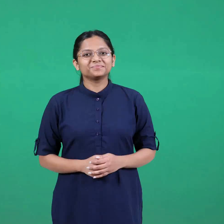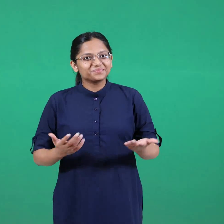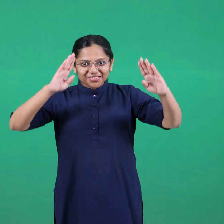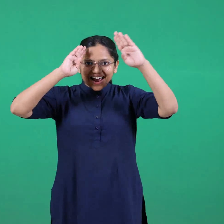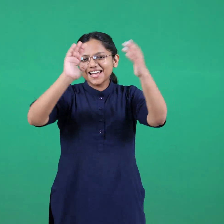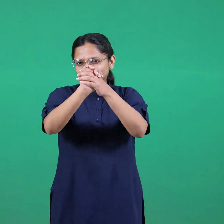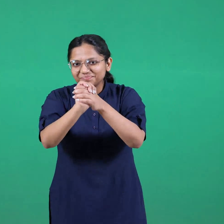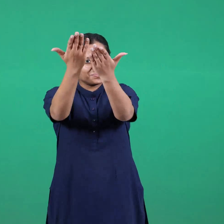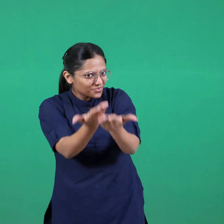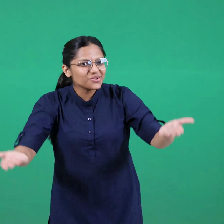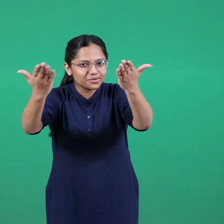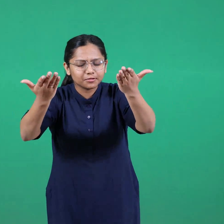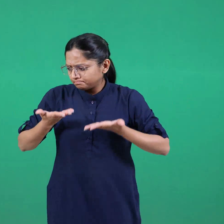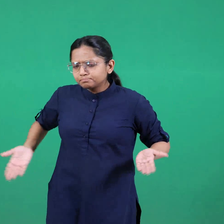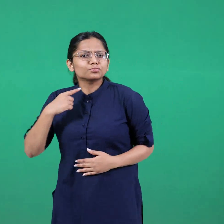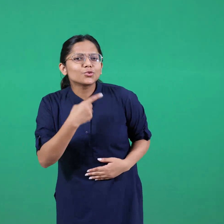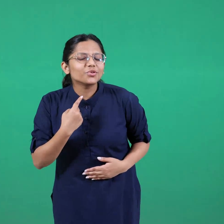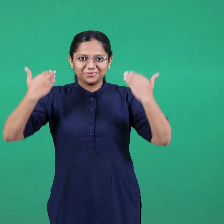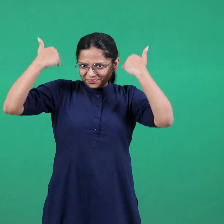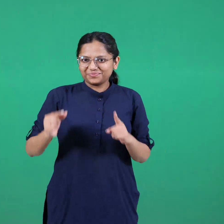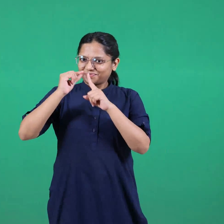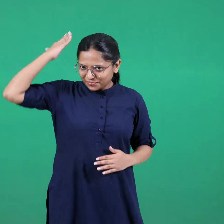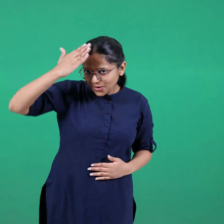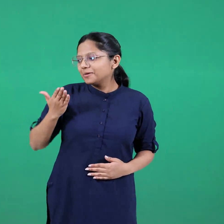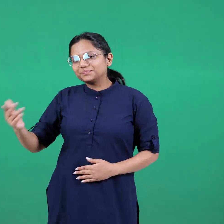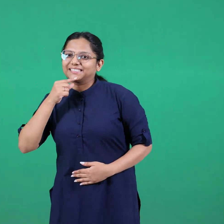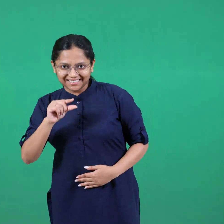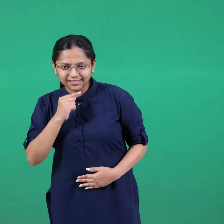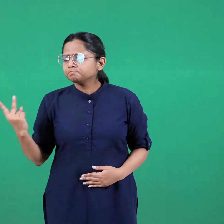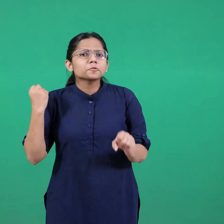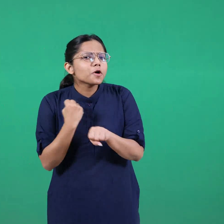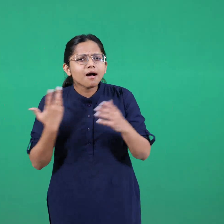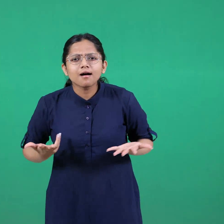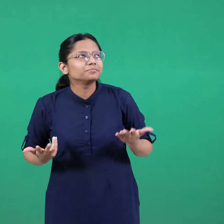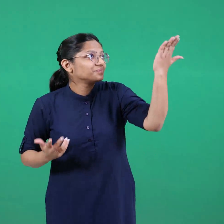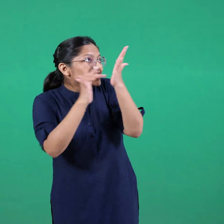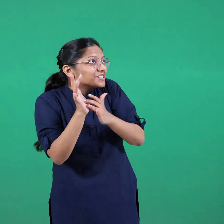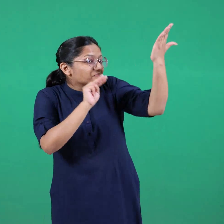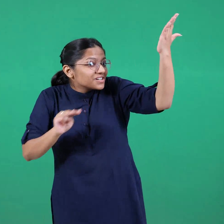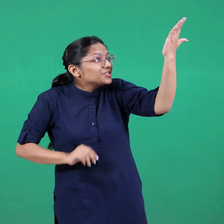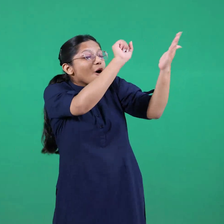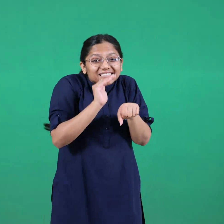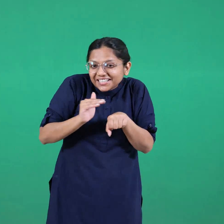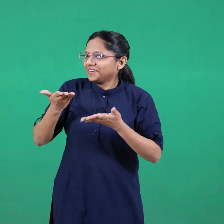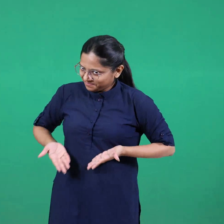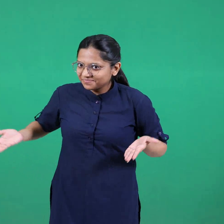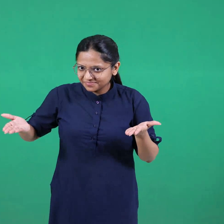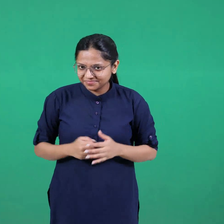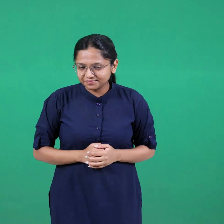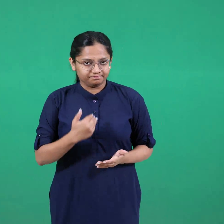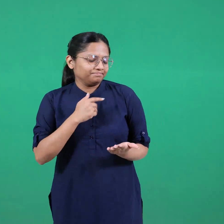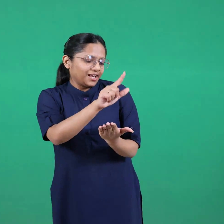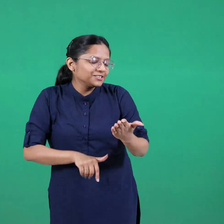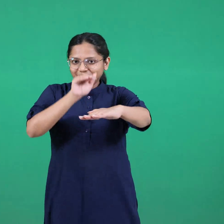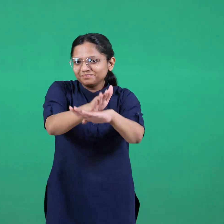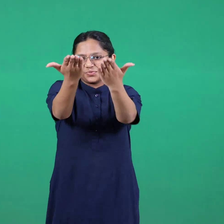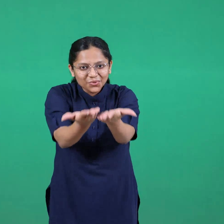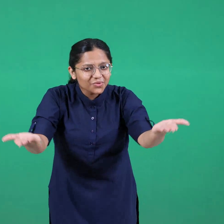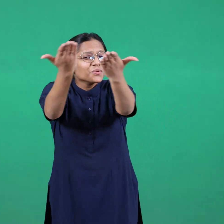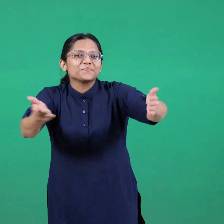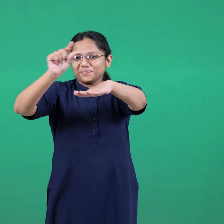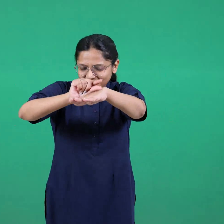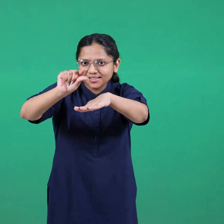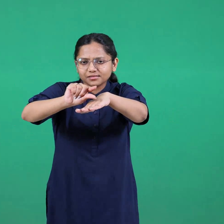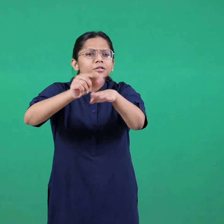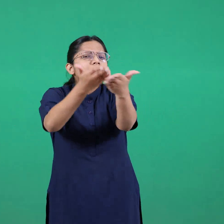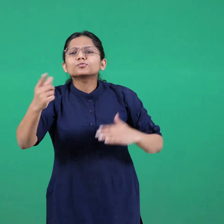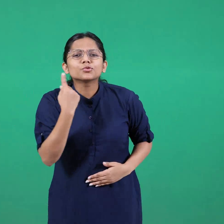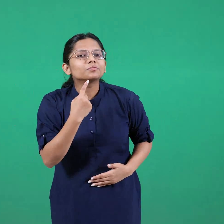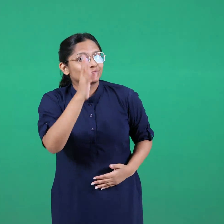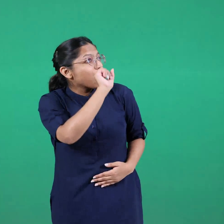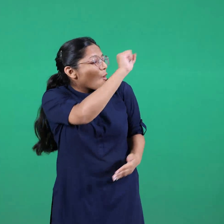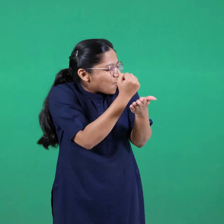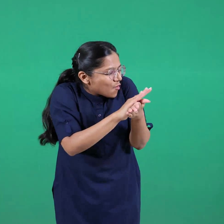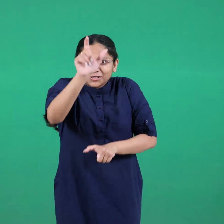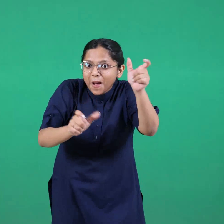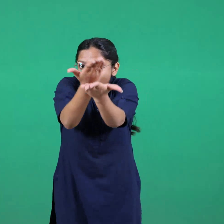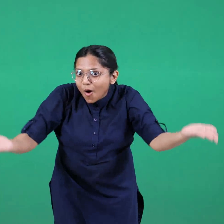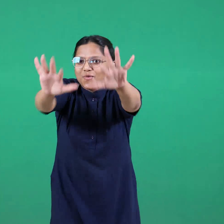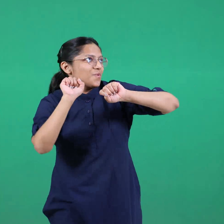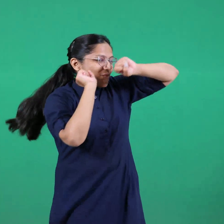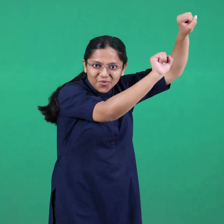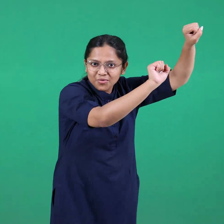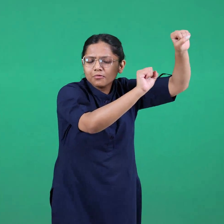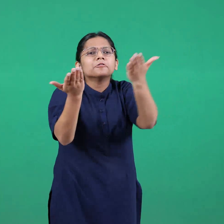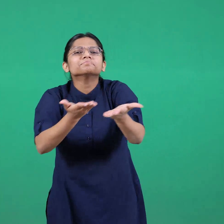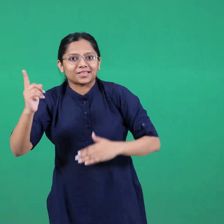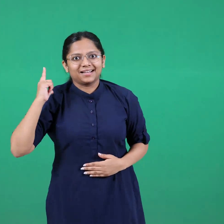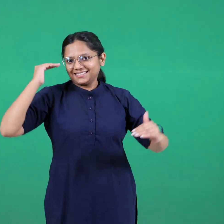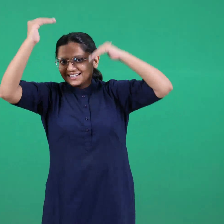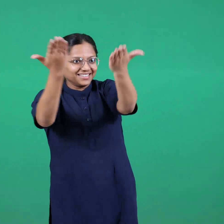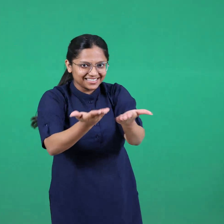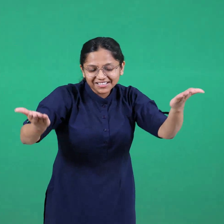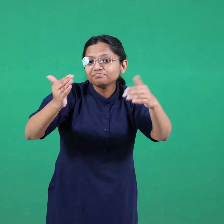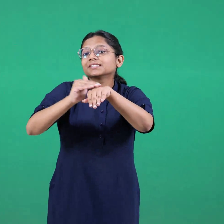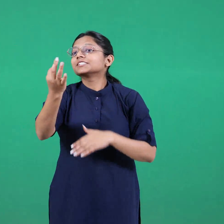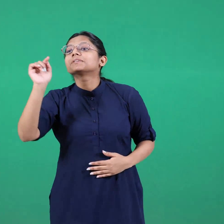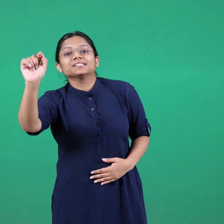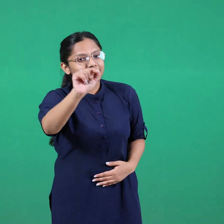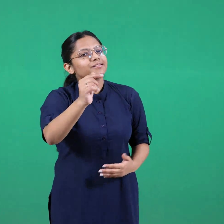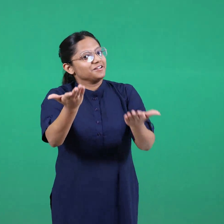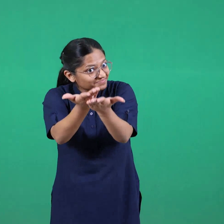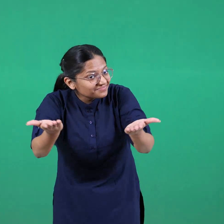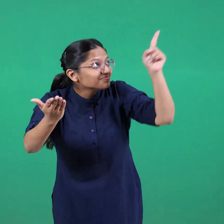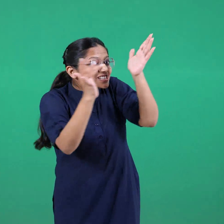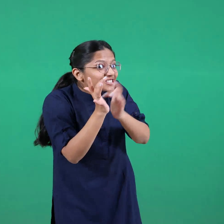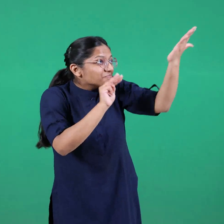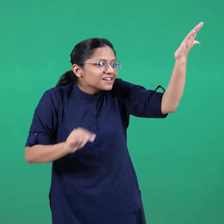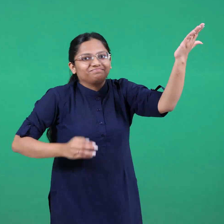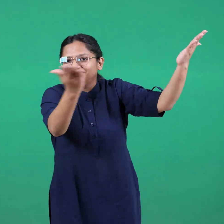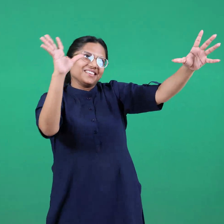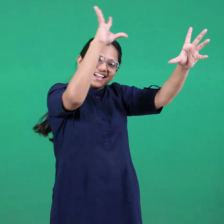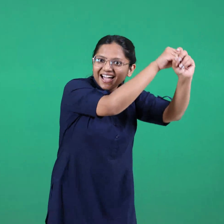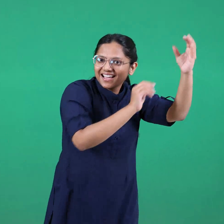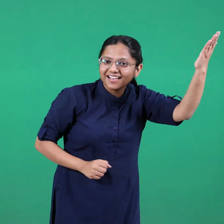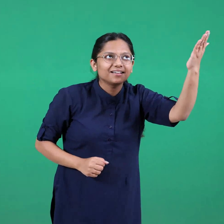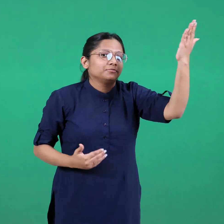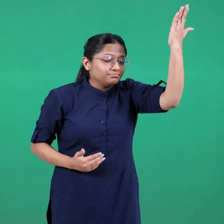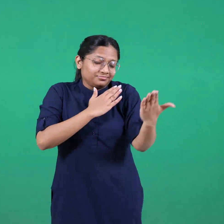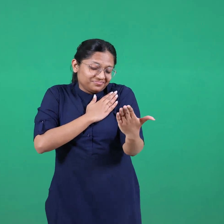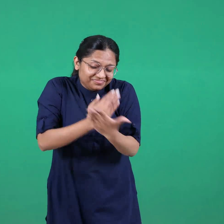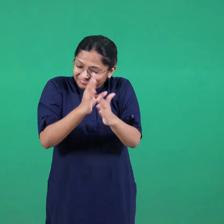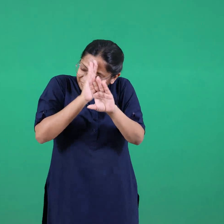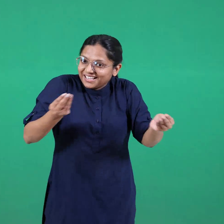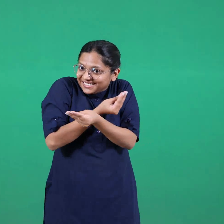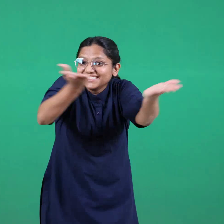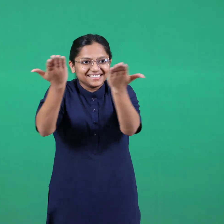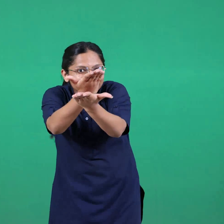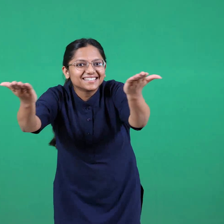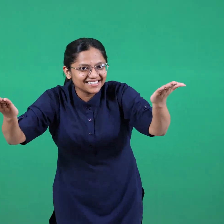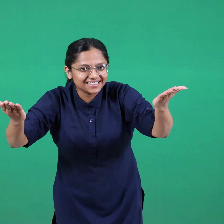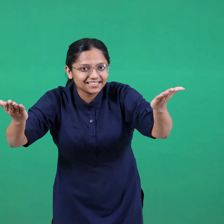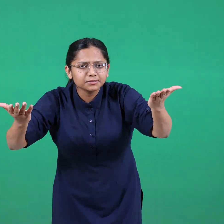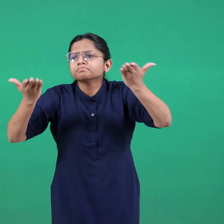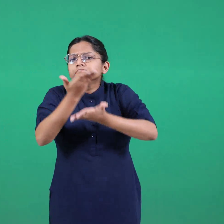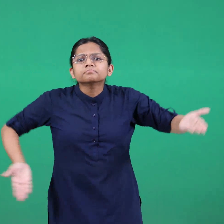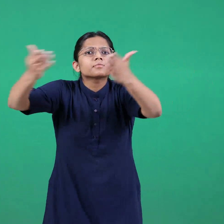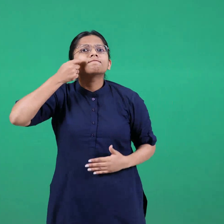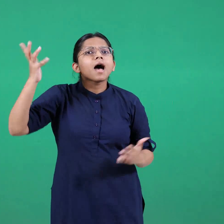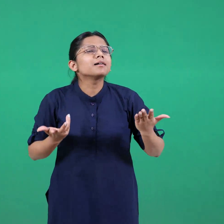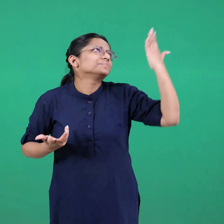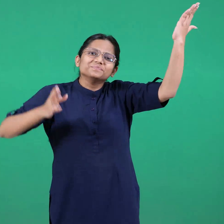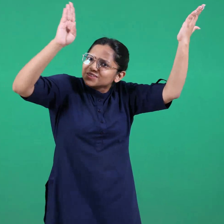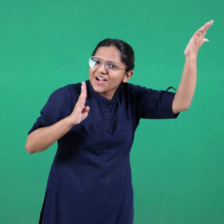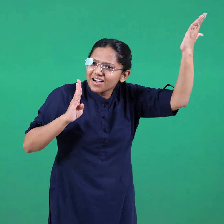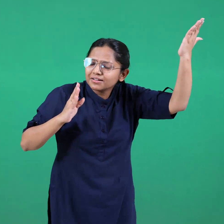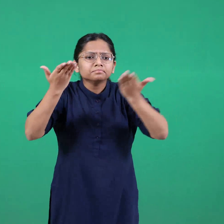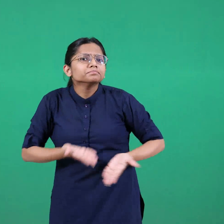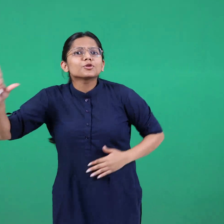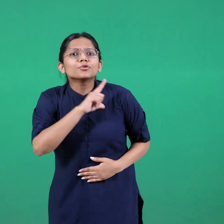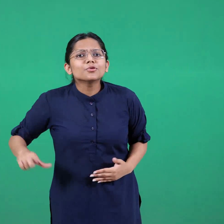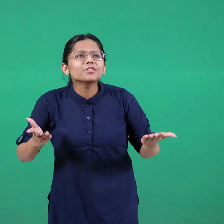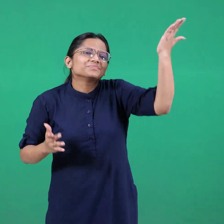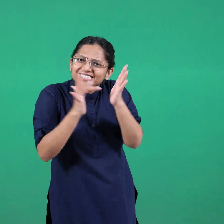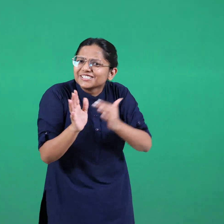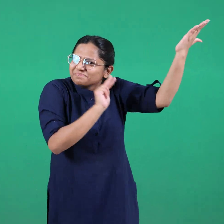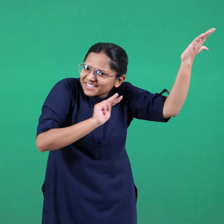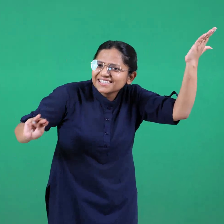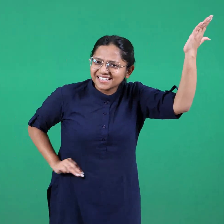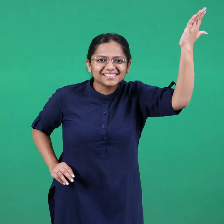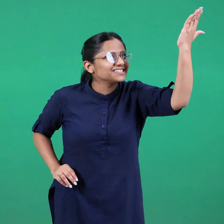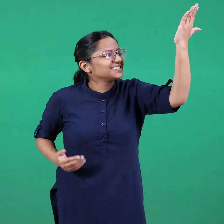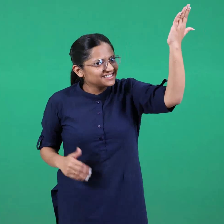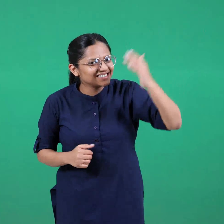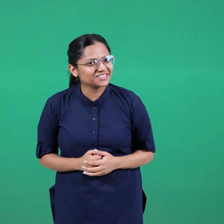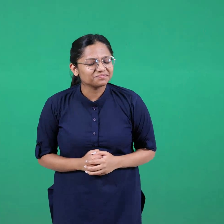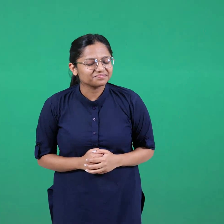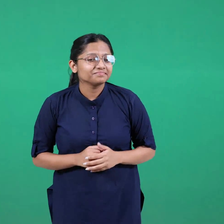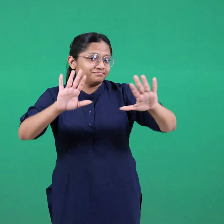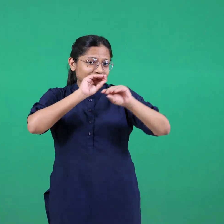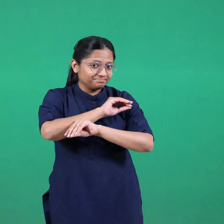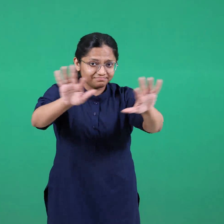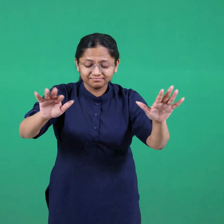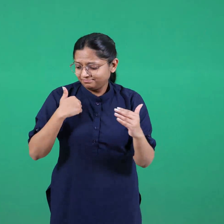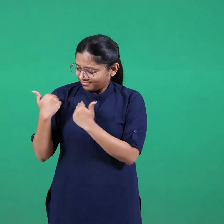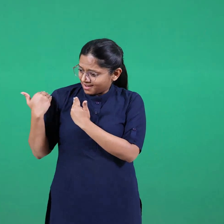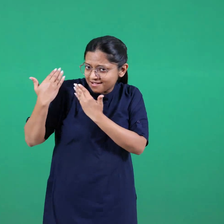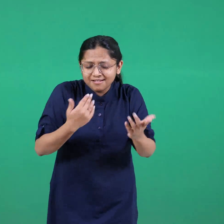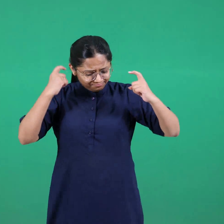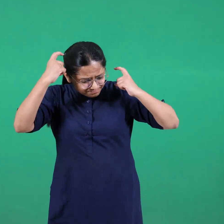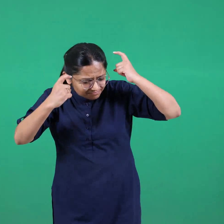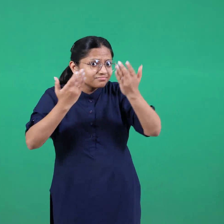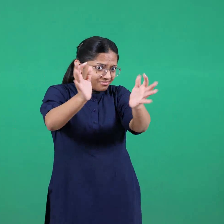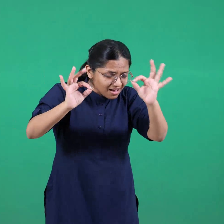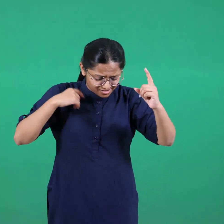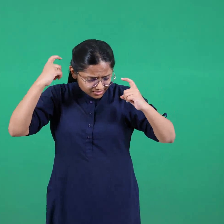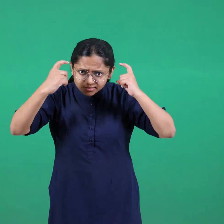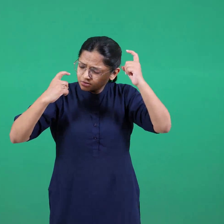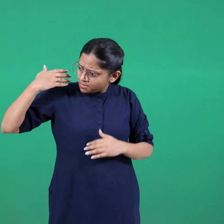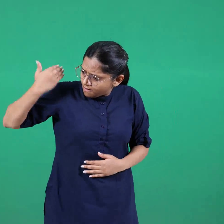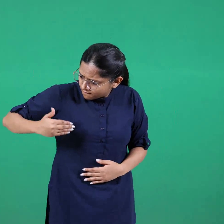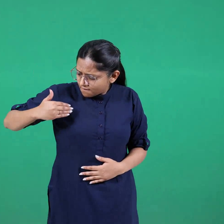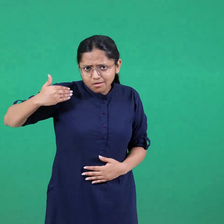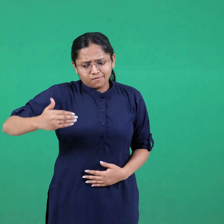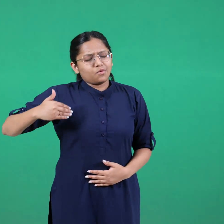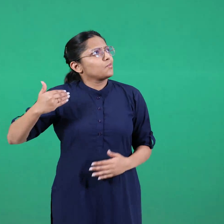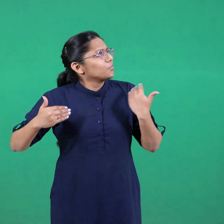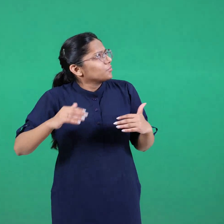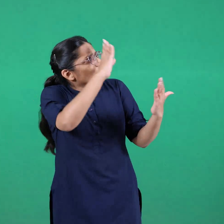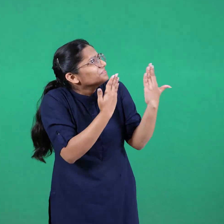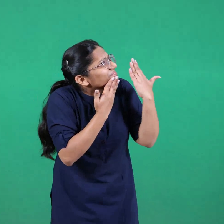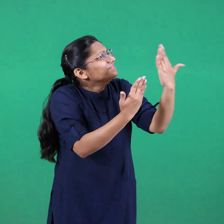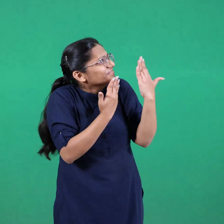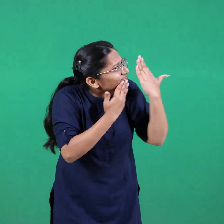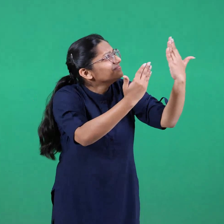Paul and Timothy, servants of Christ Jesus, To all the saints in Christ Jesus at Philippi, together with the overseers and deacons: Grace and peace to you from God our Father and the Lord Jesus Christ.